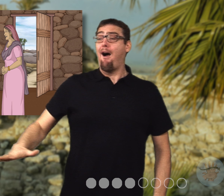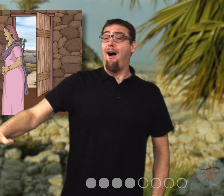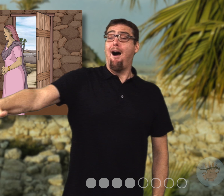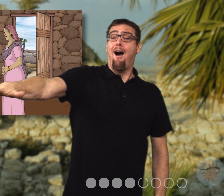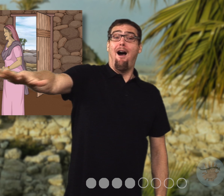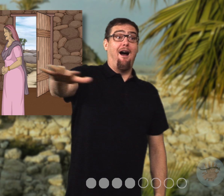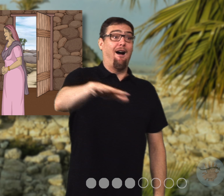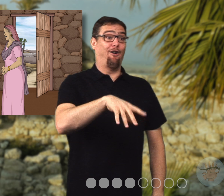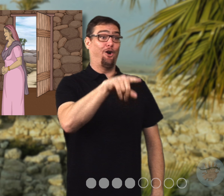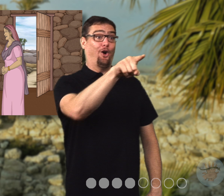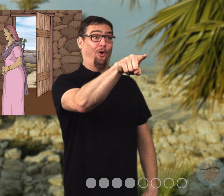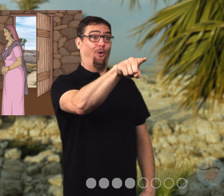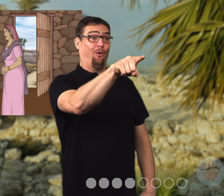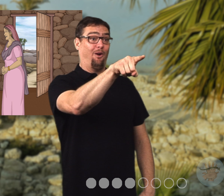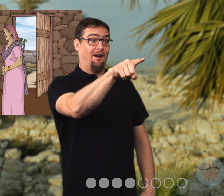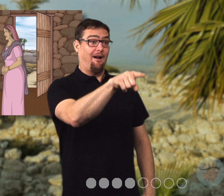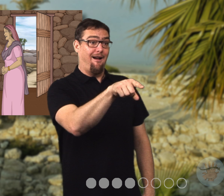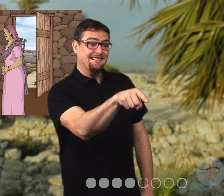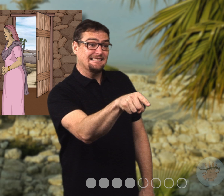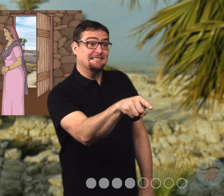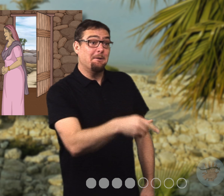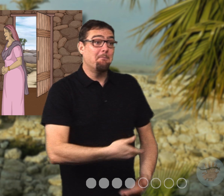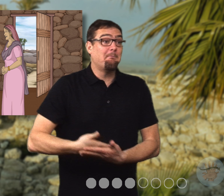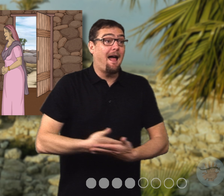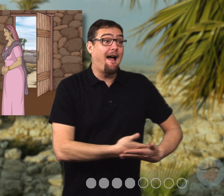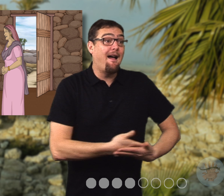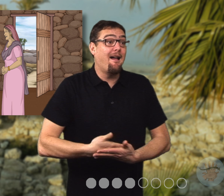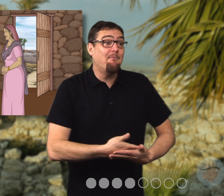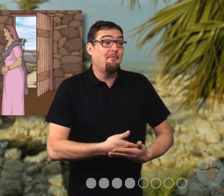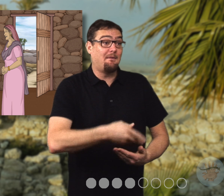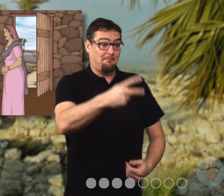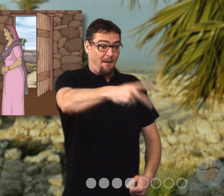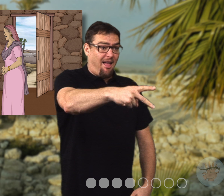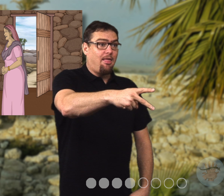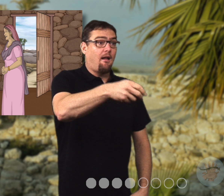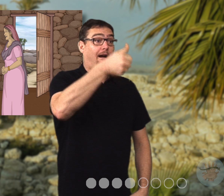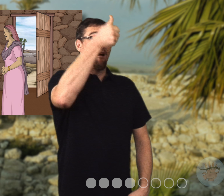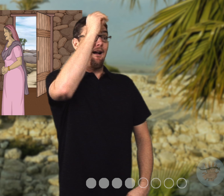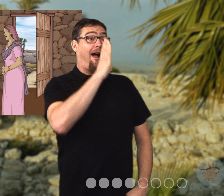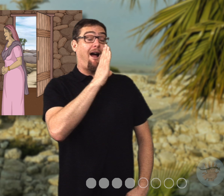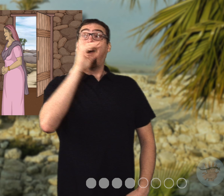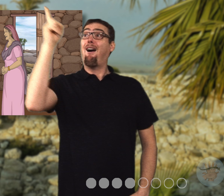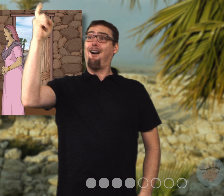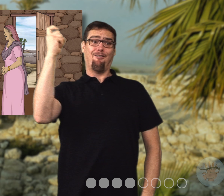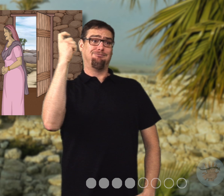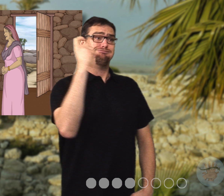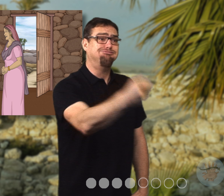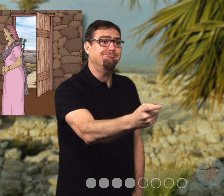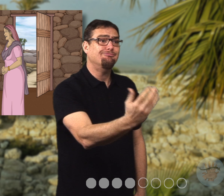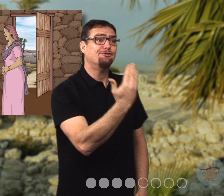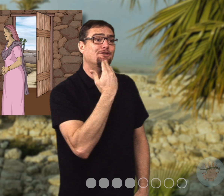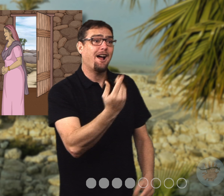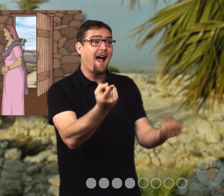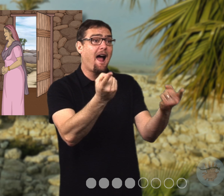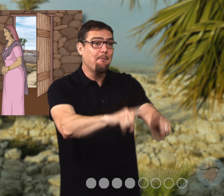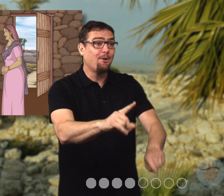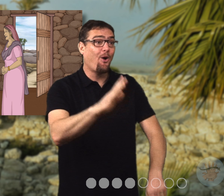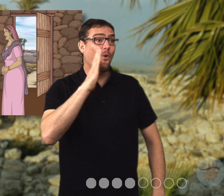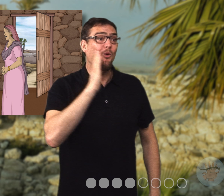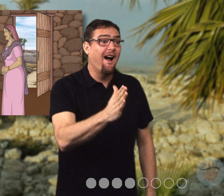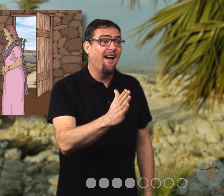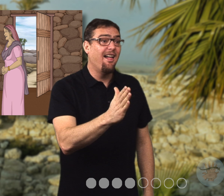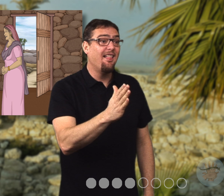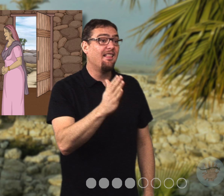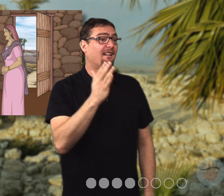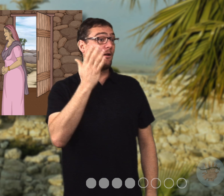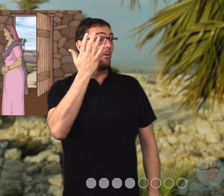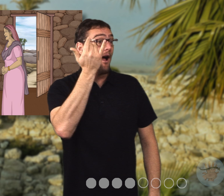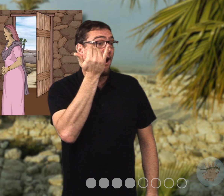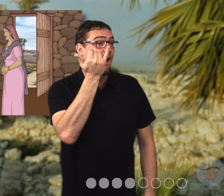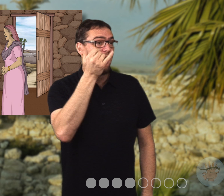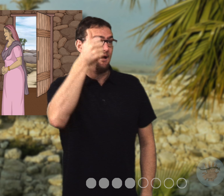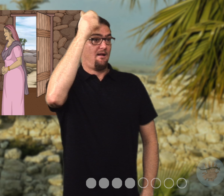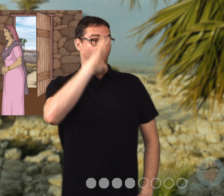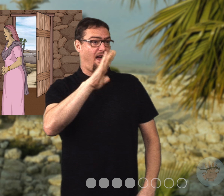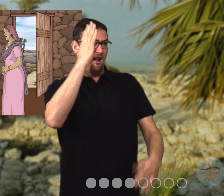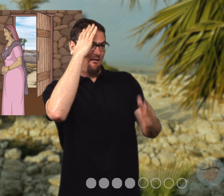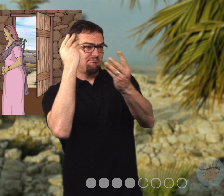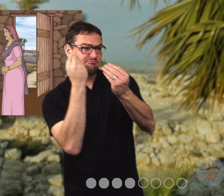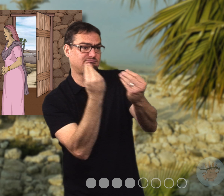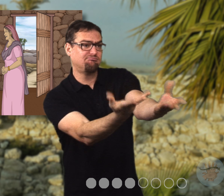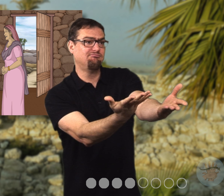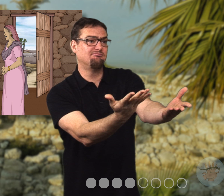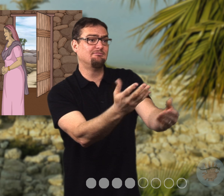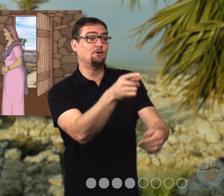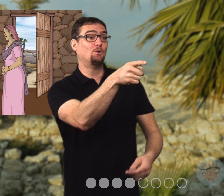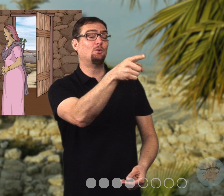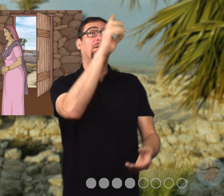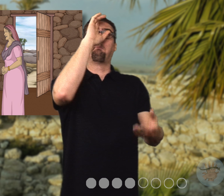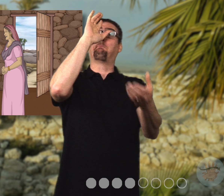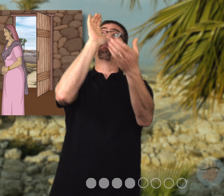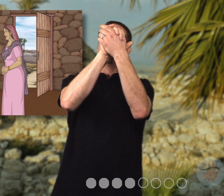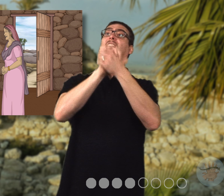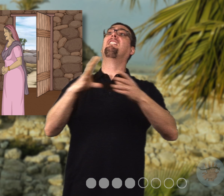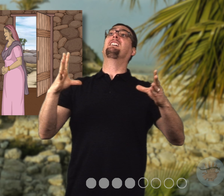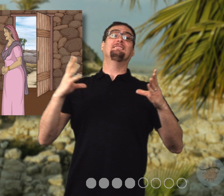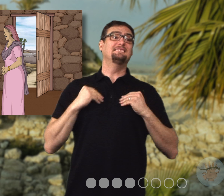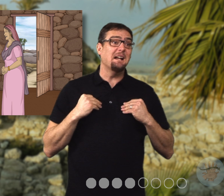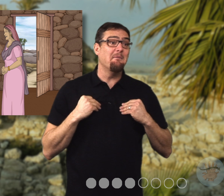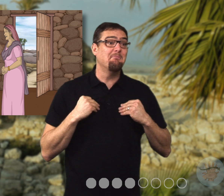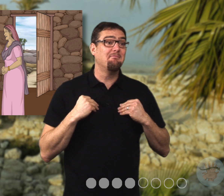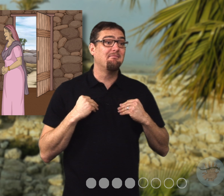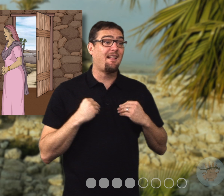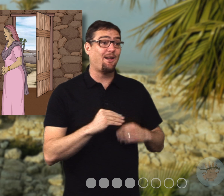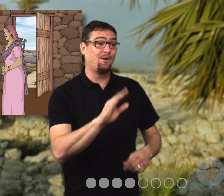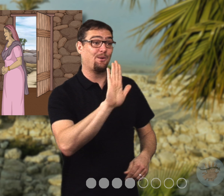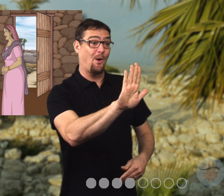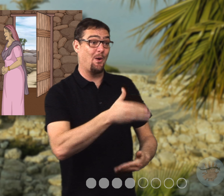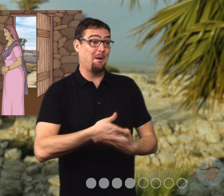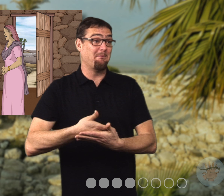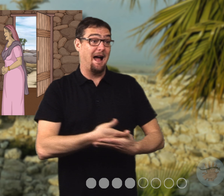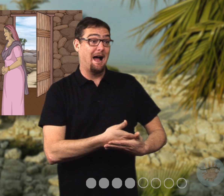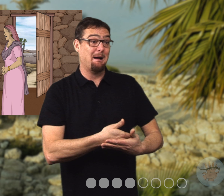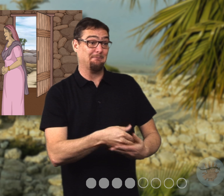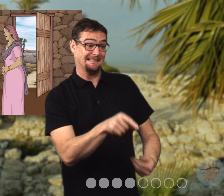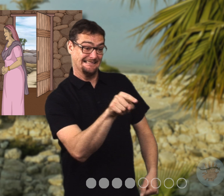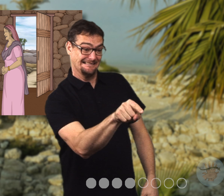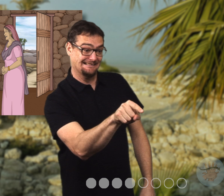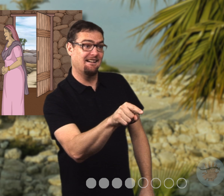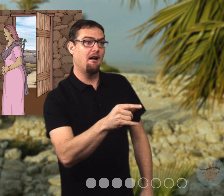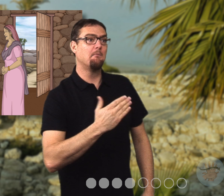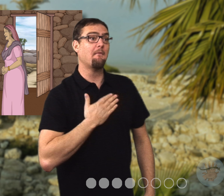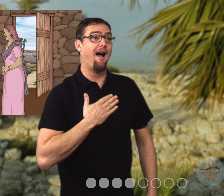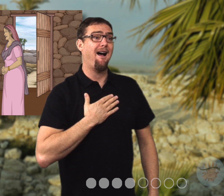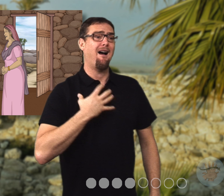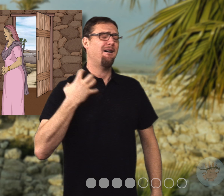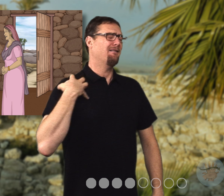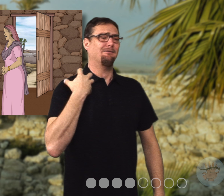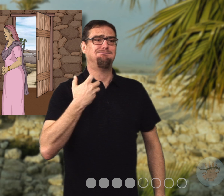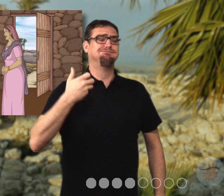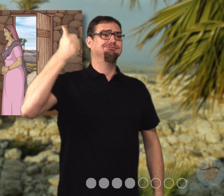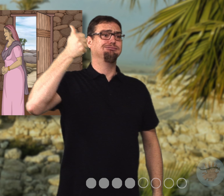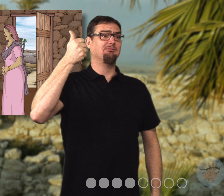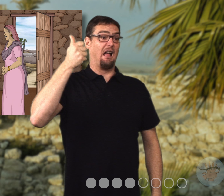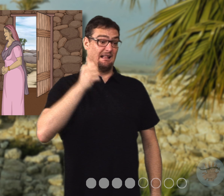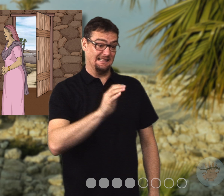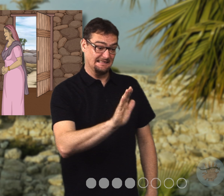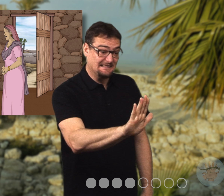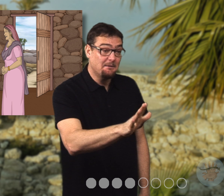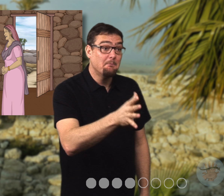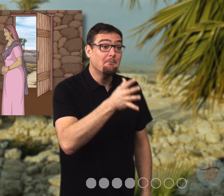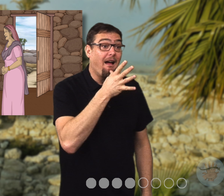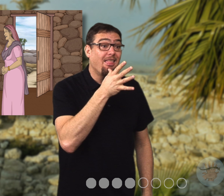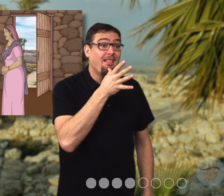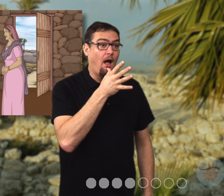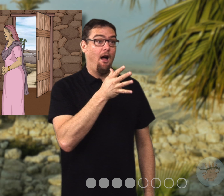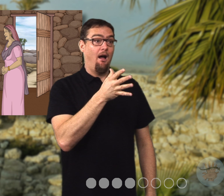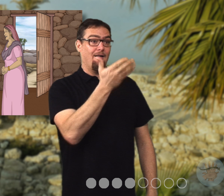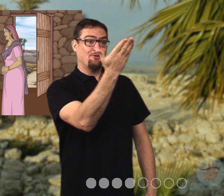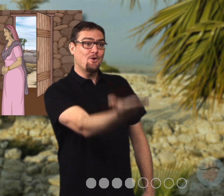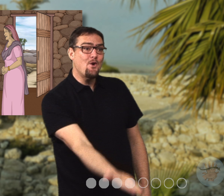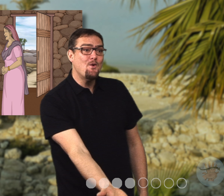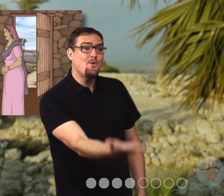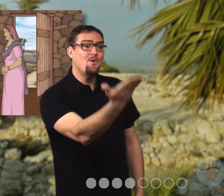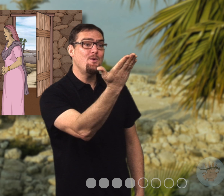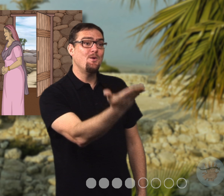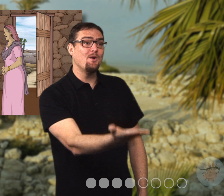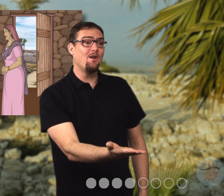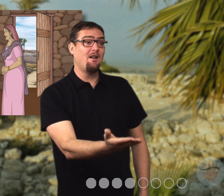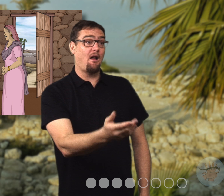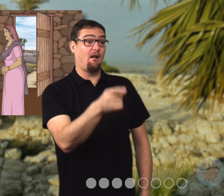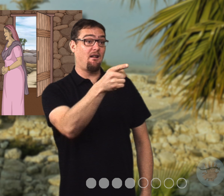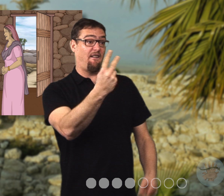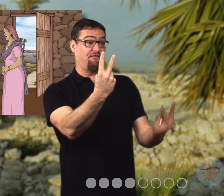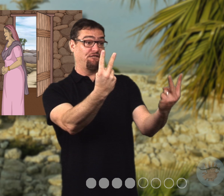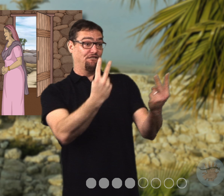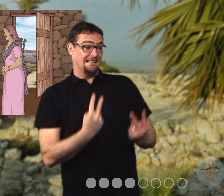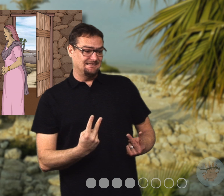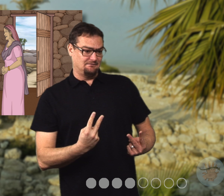In a loud voice she exclaimed, “Blessed are you among women, and blessed is the fruit of your womb!